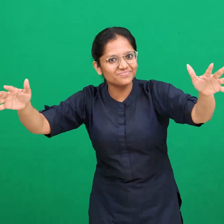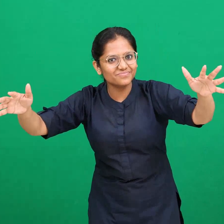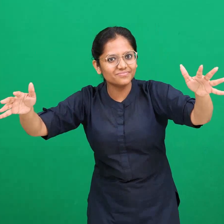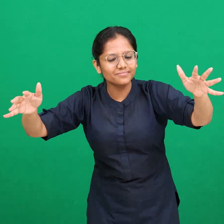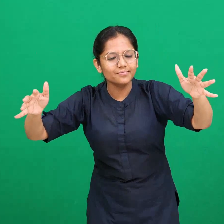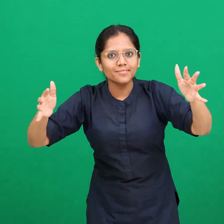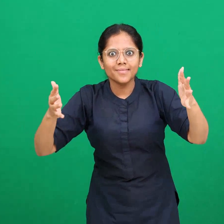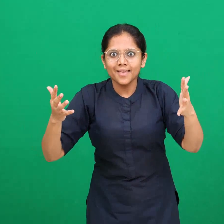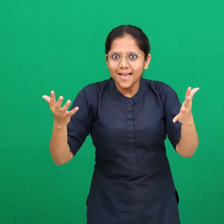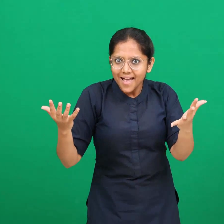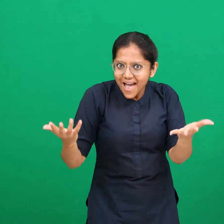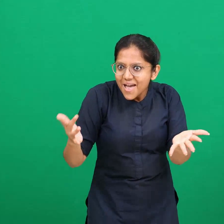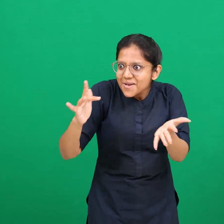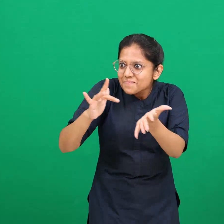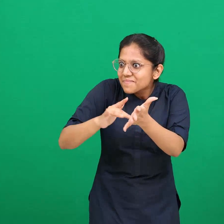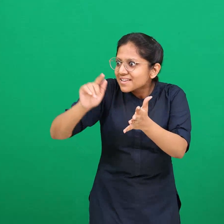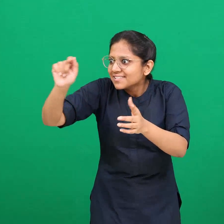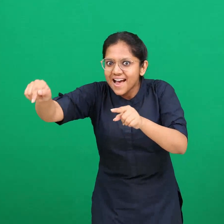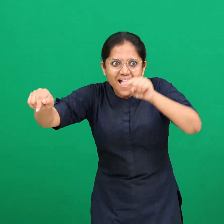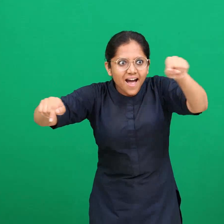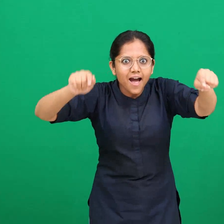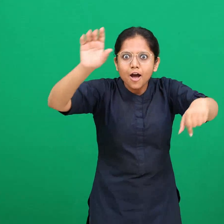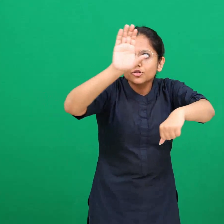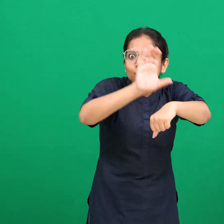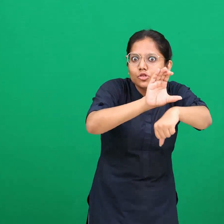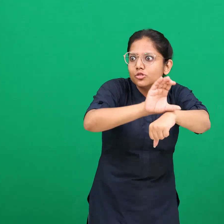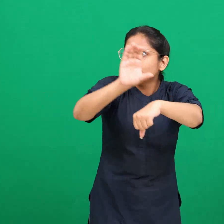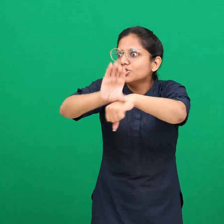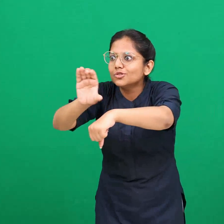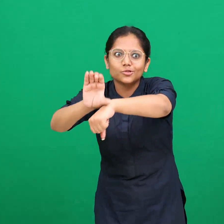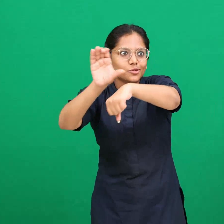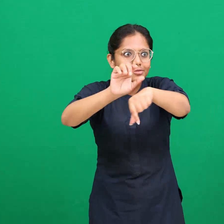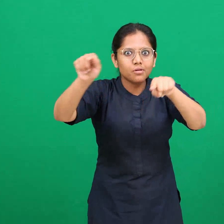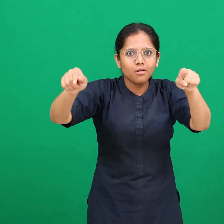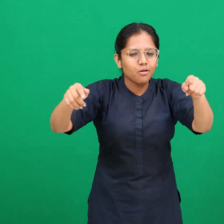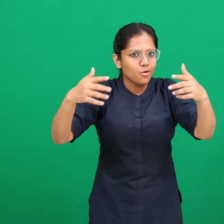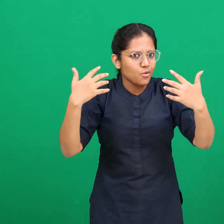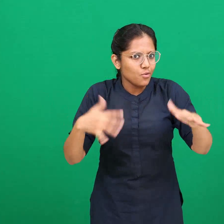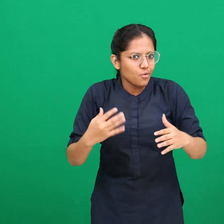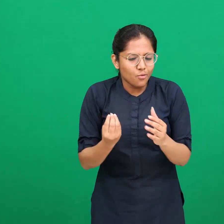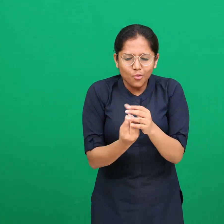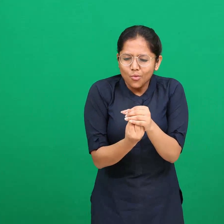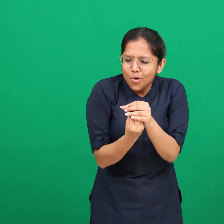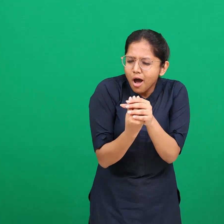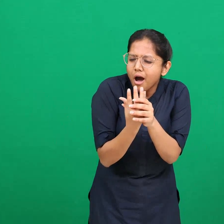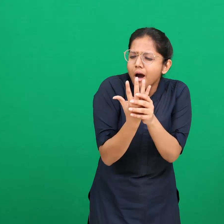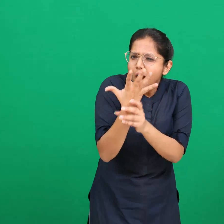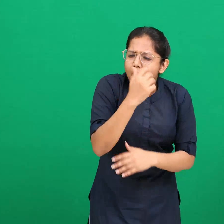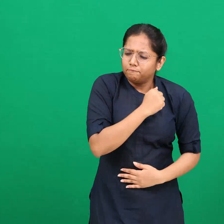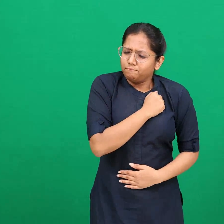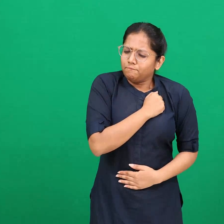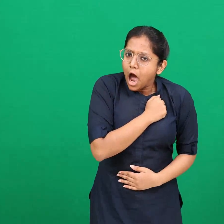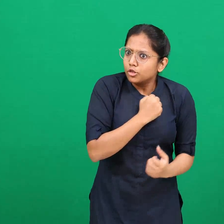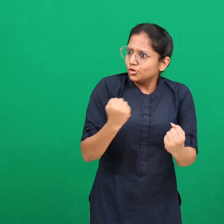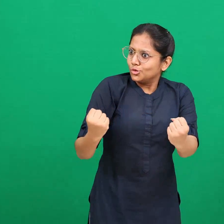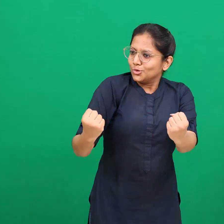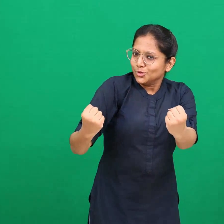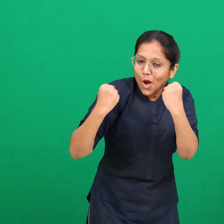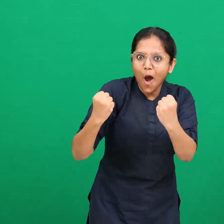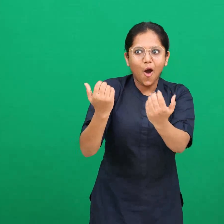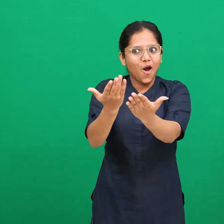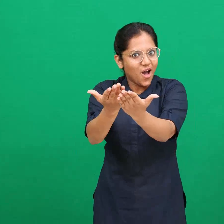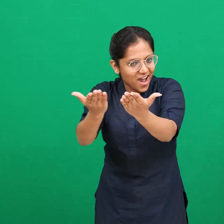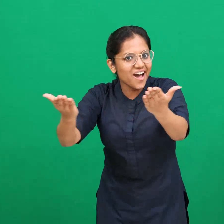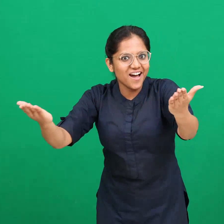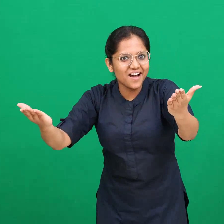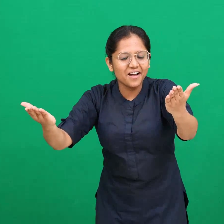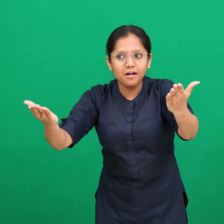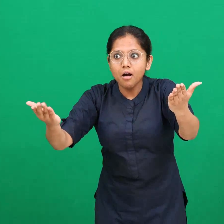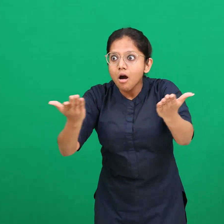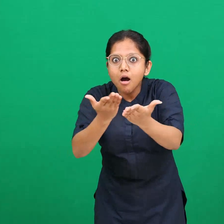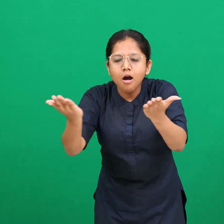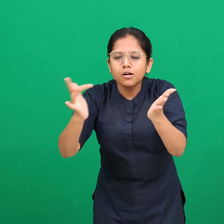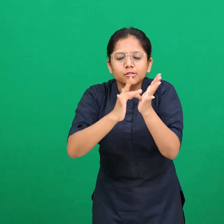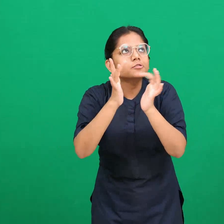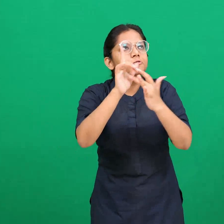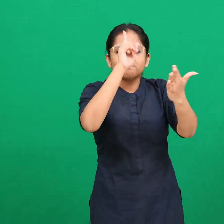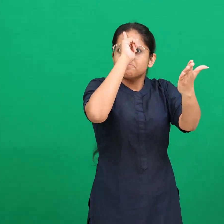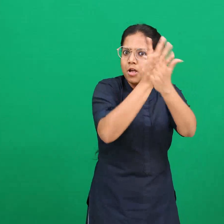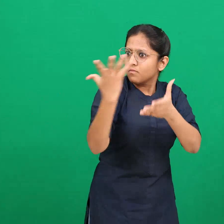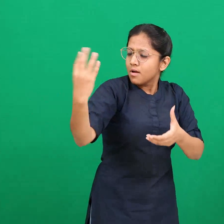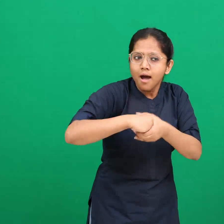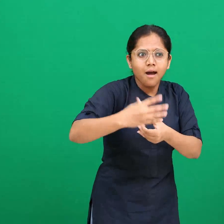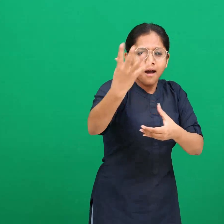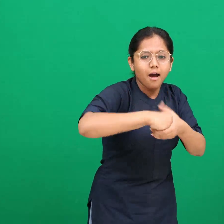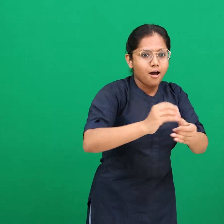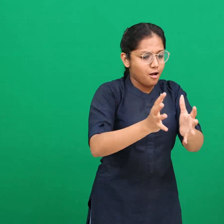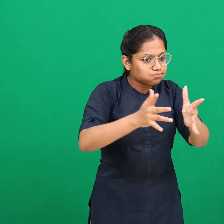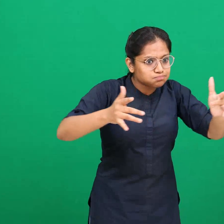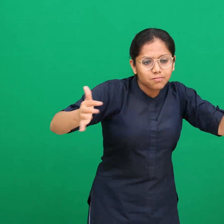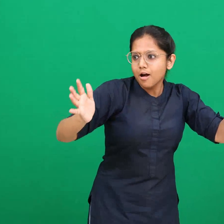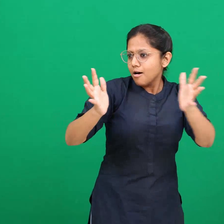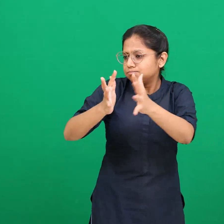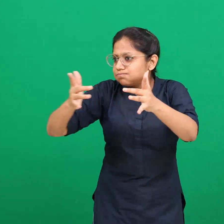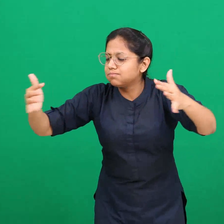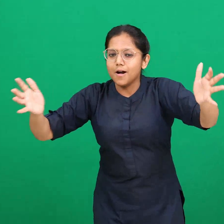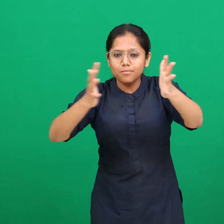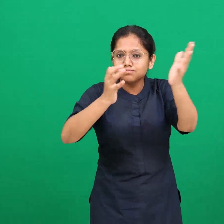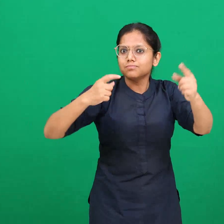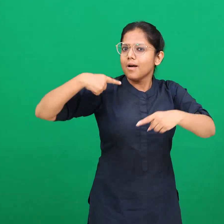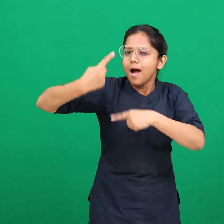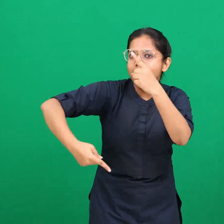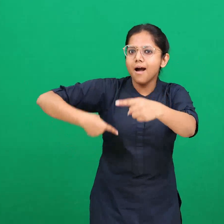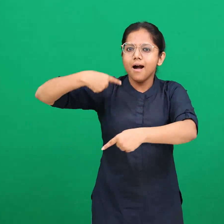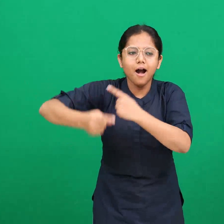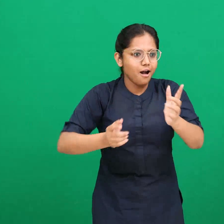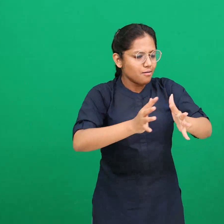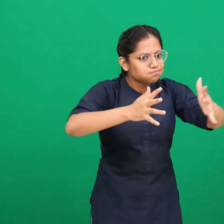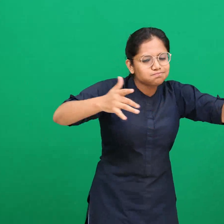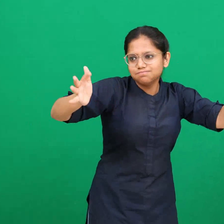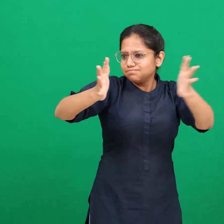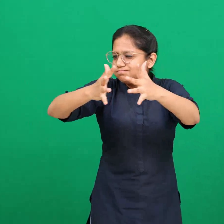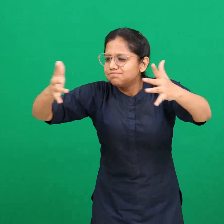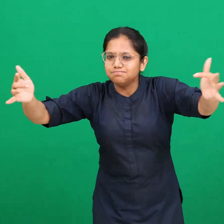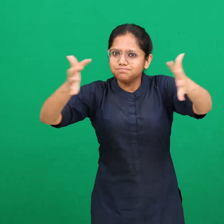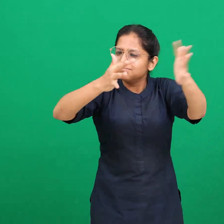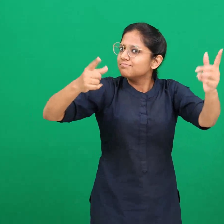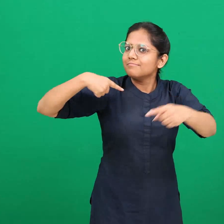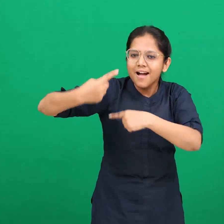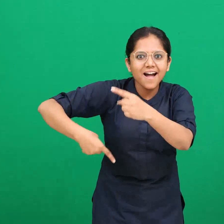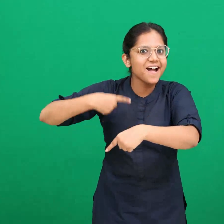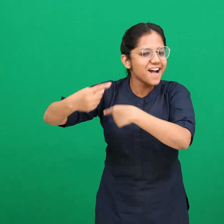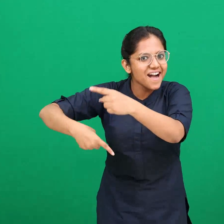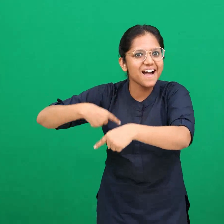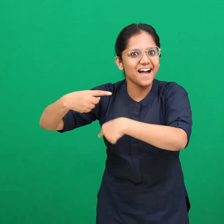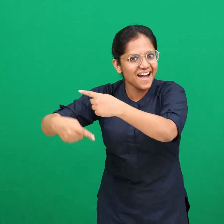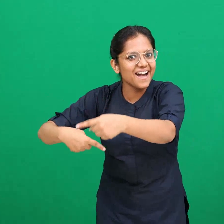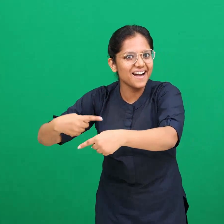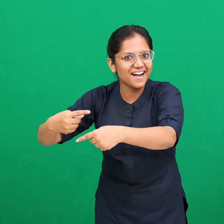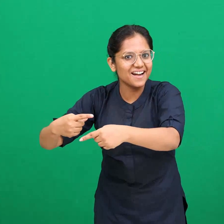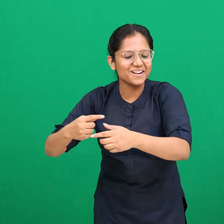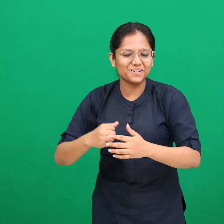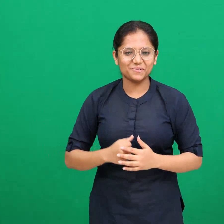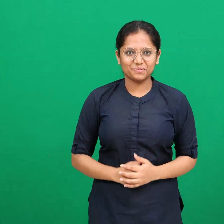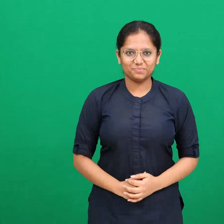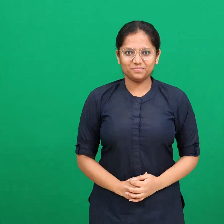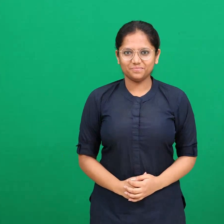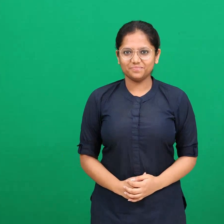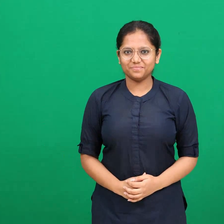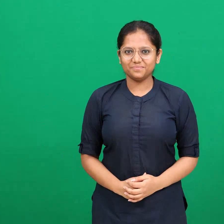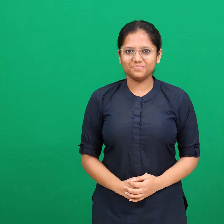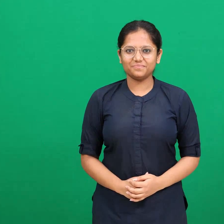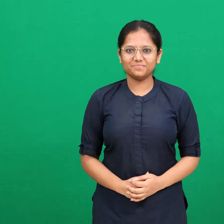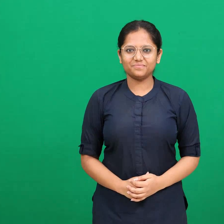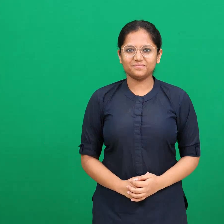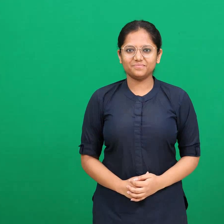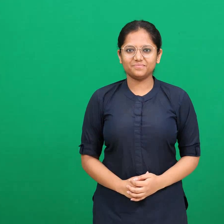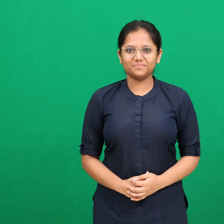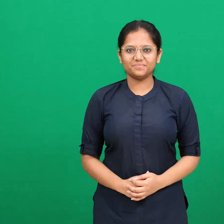So the churches were strengthened in the faith and grew daily in numbers.